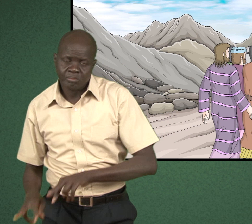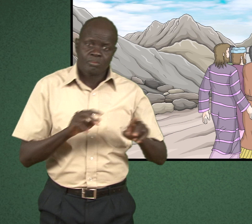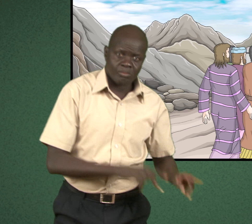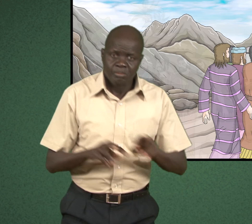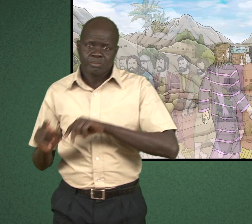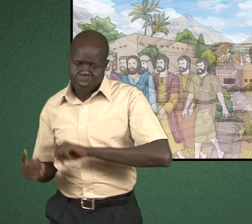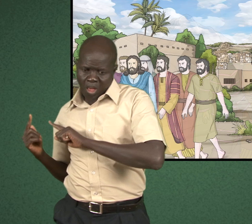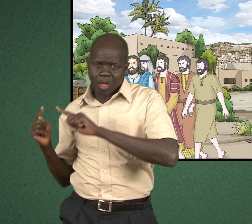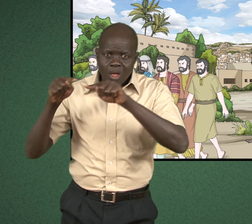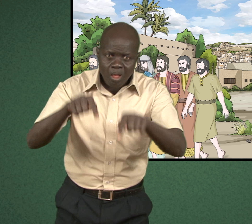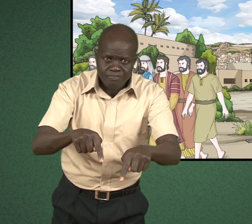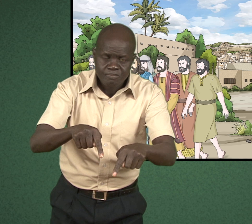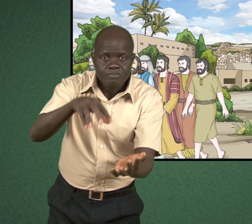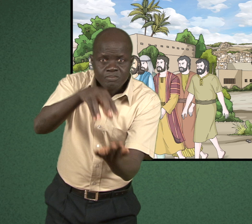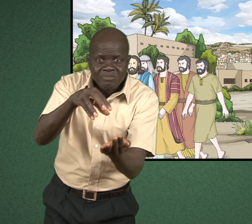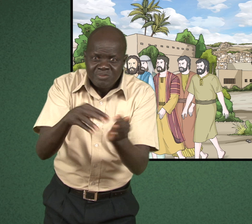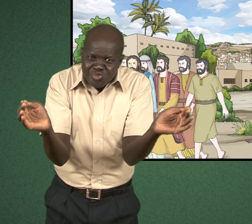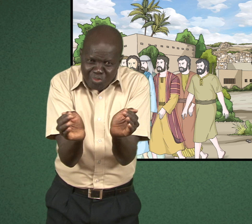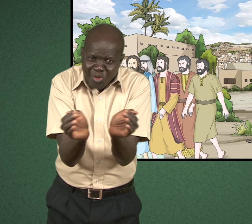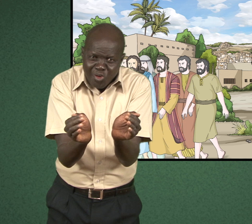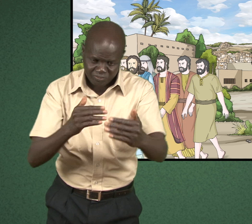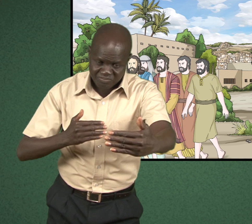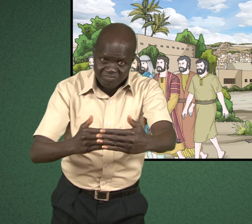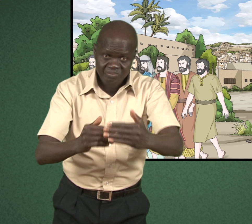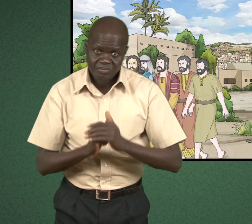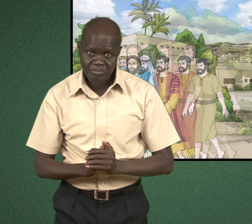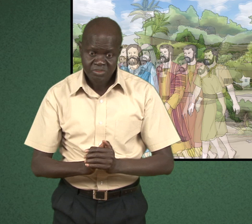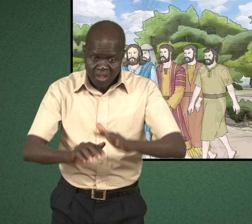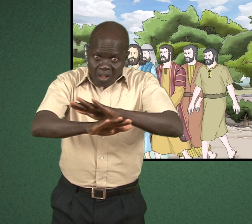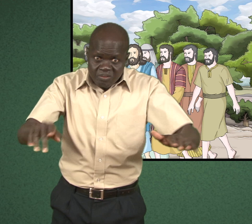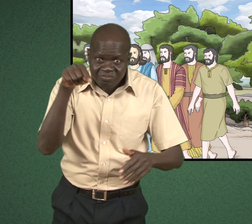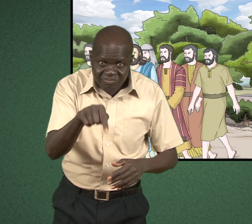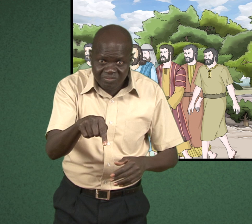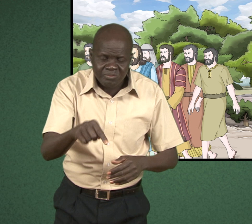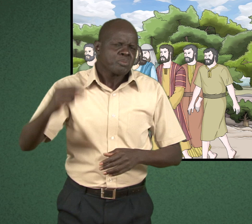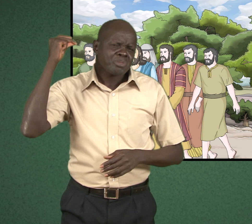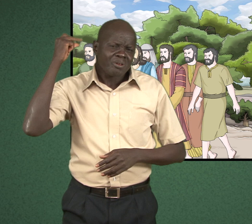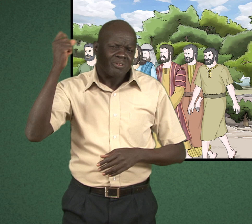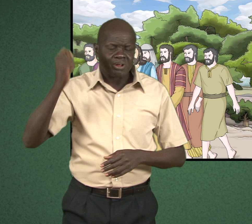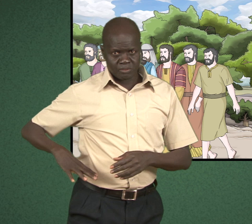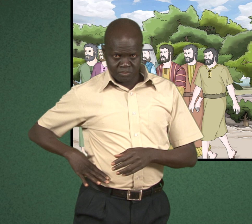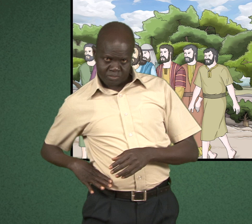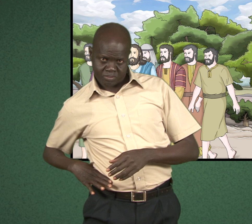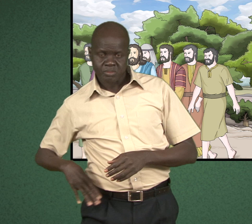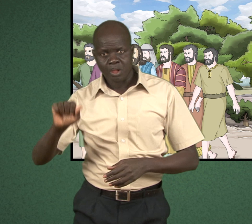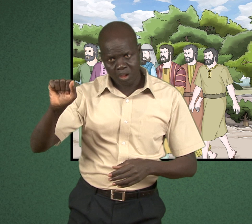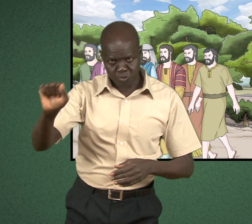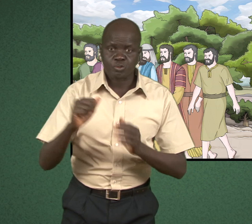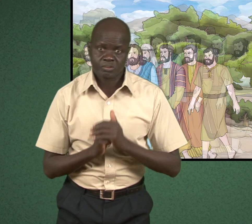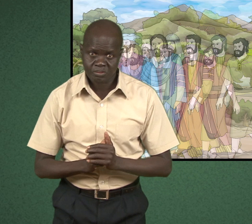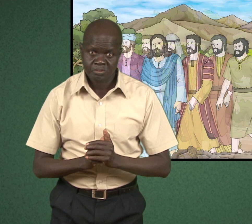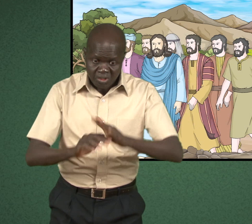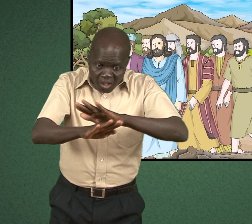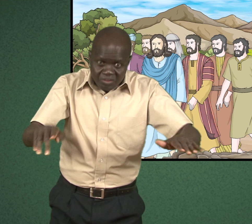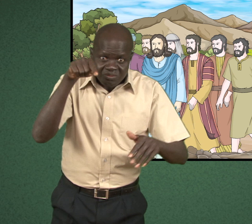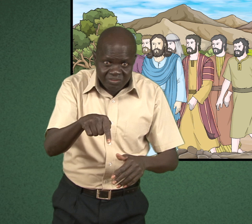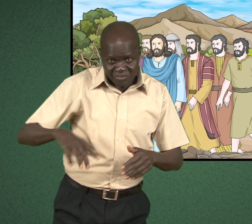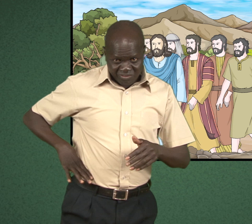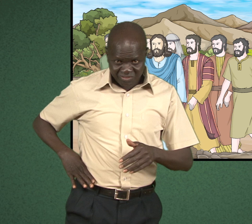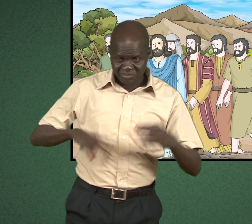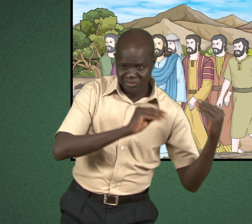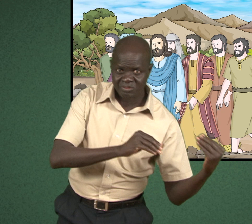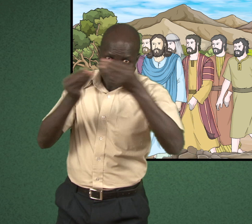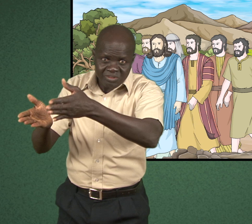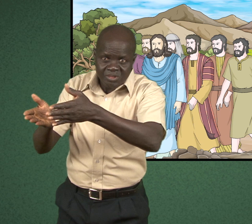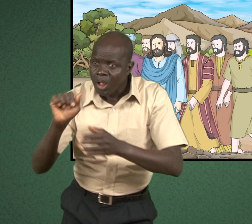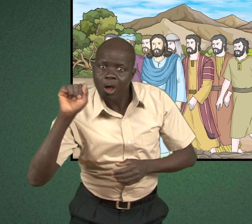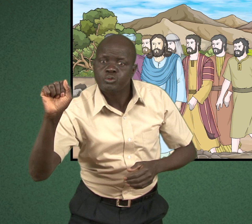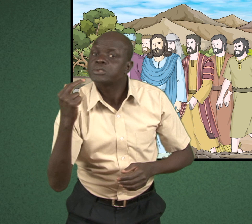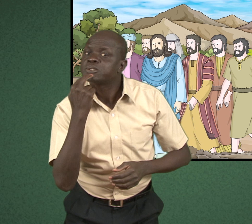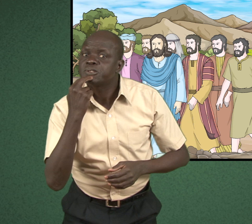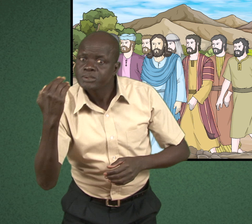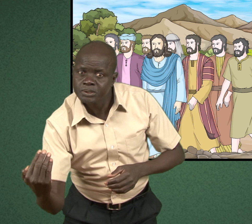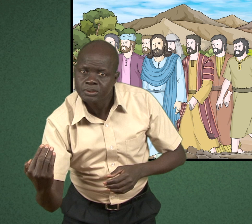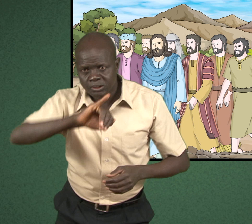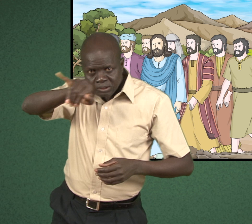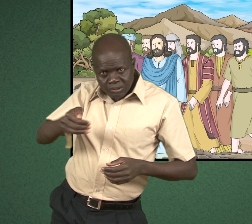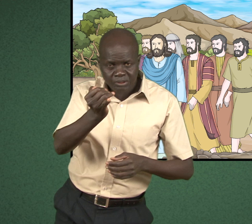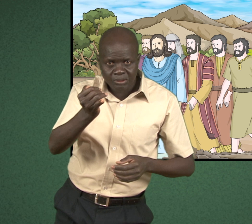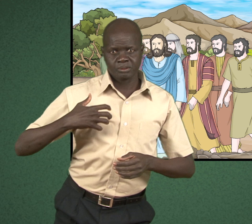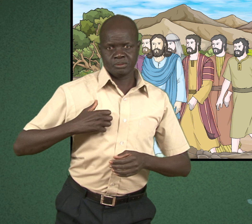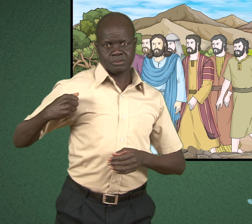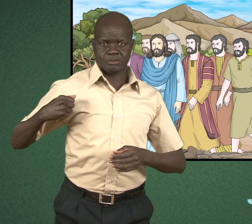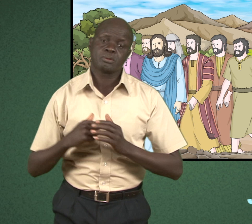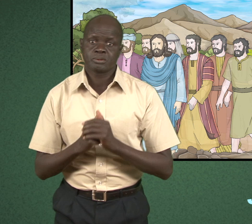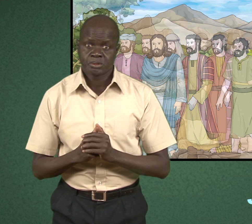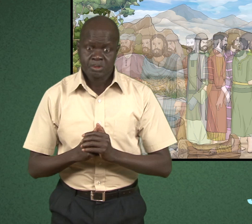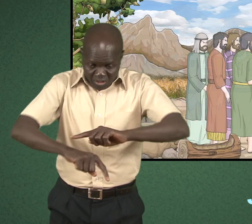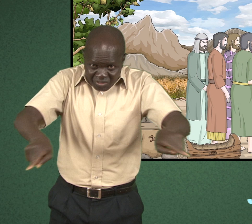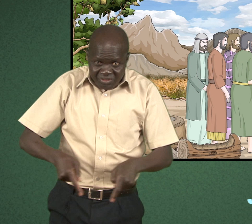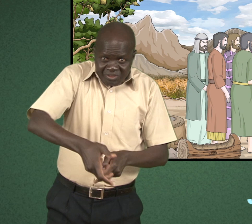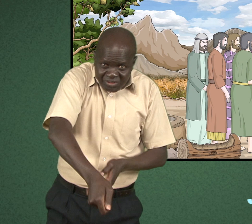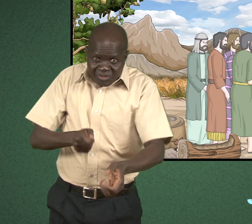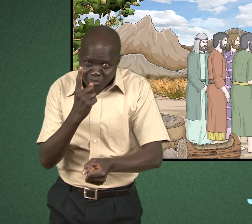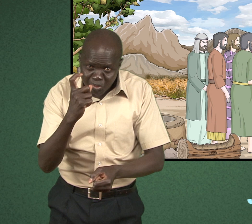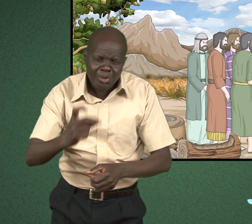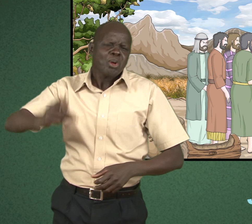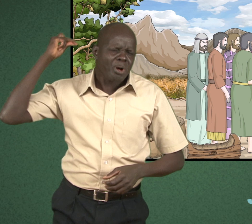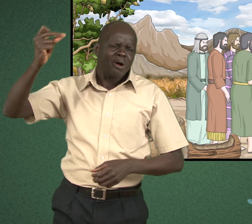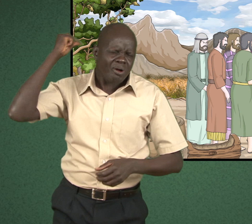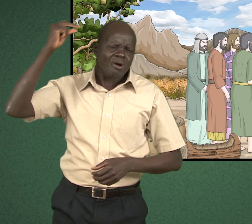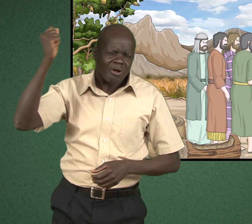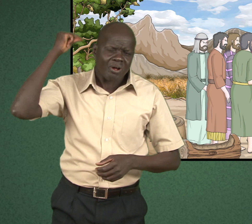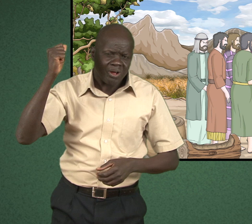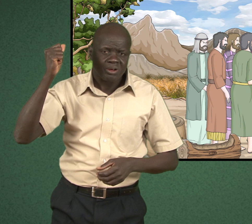So He came to a town of Samaria called Sychar, near the plot of ground that Jacob had given to his son Joseph.